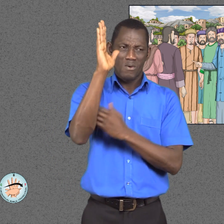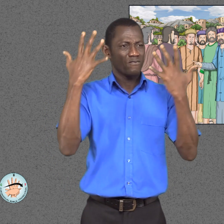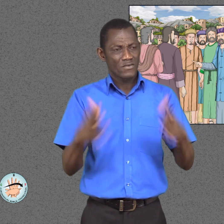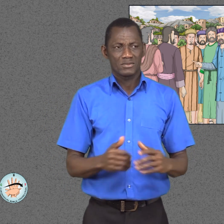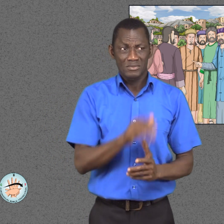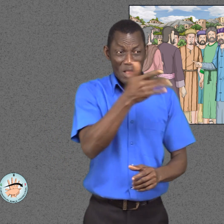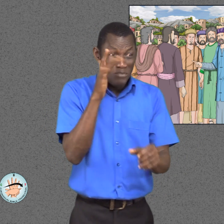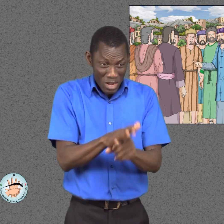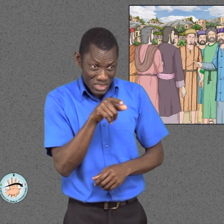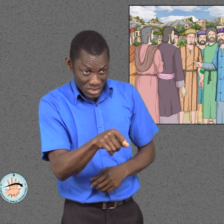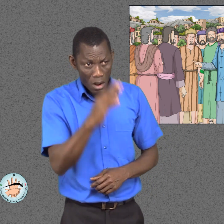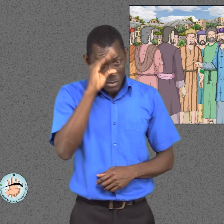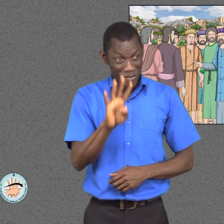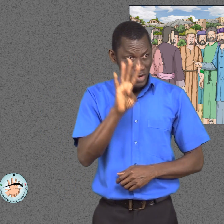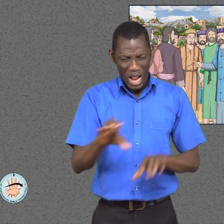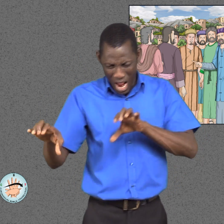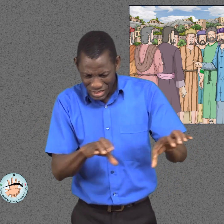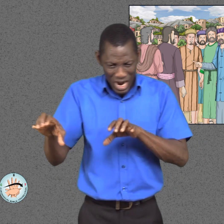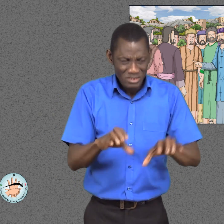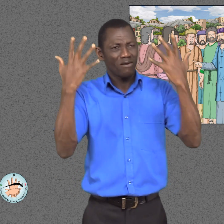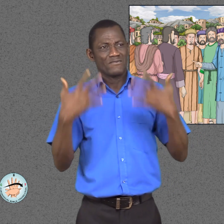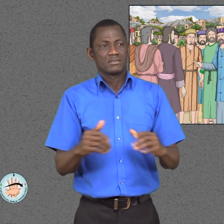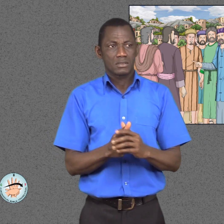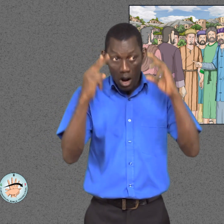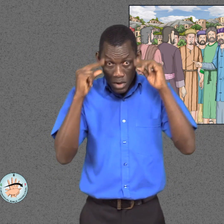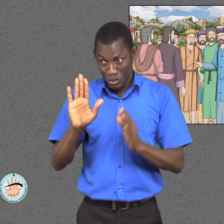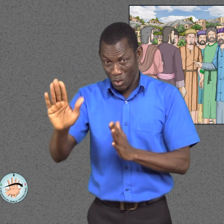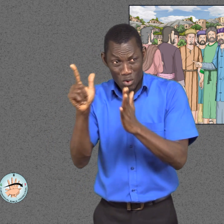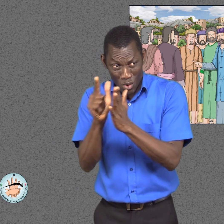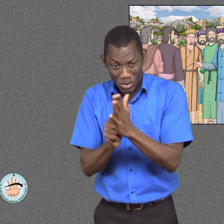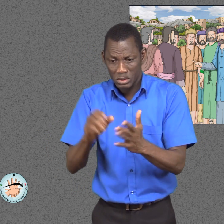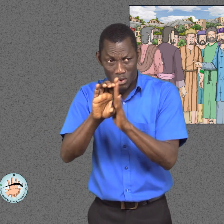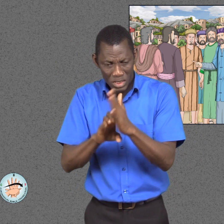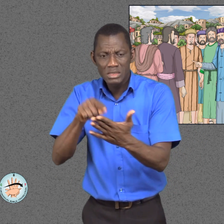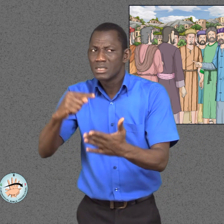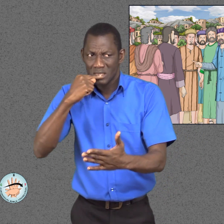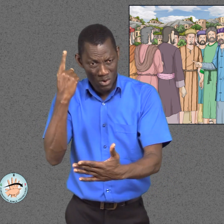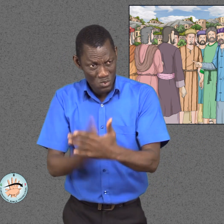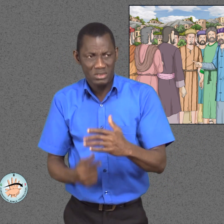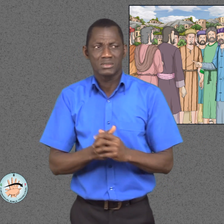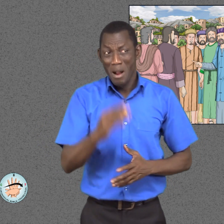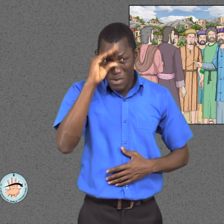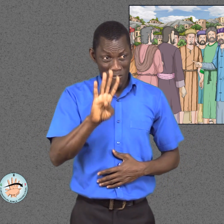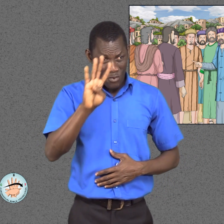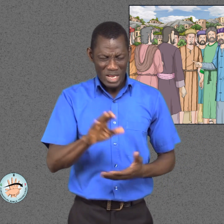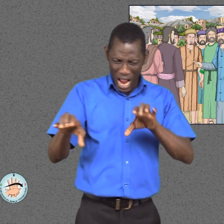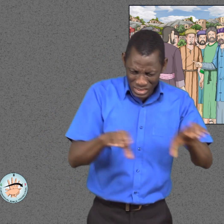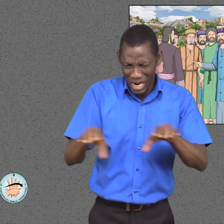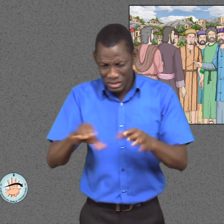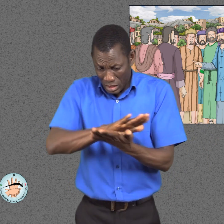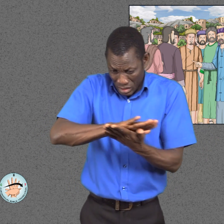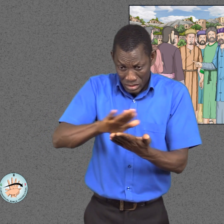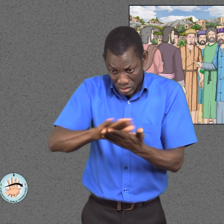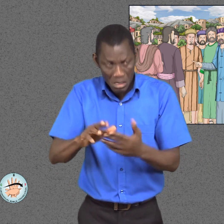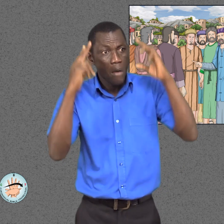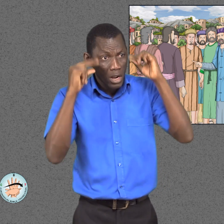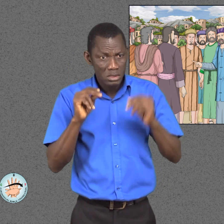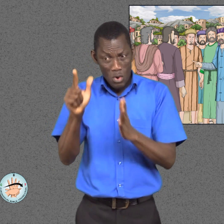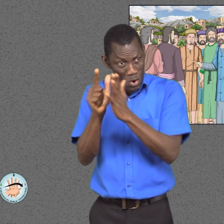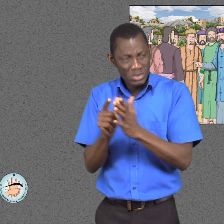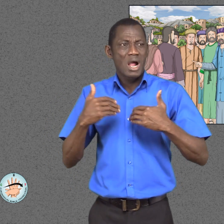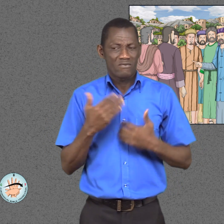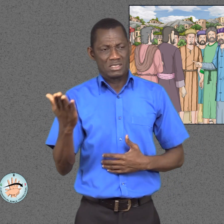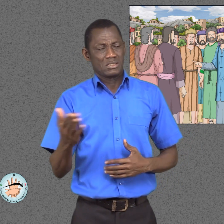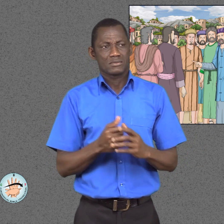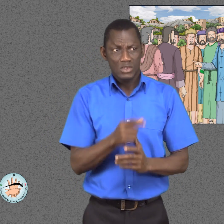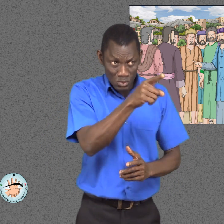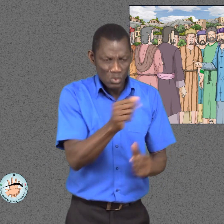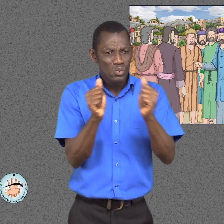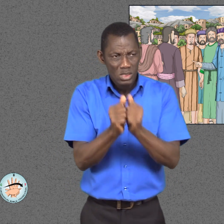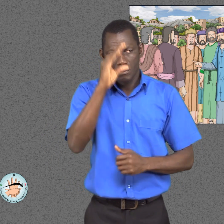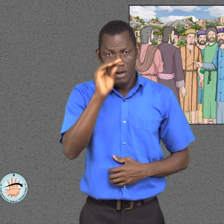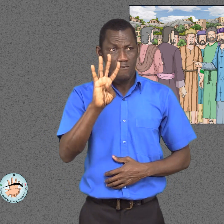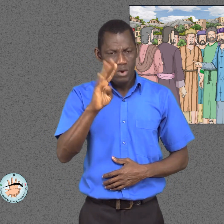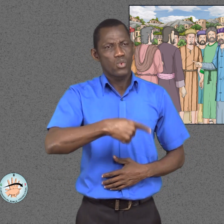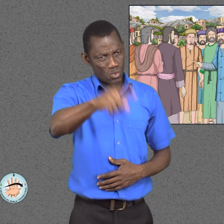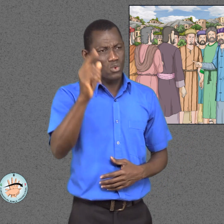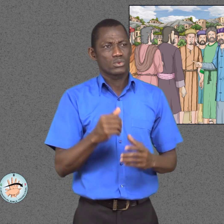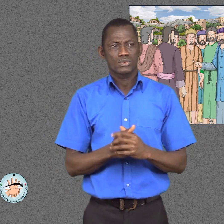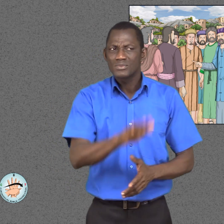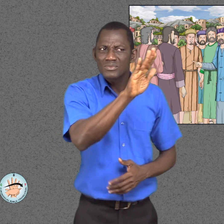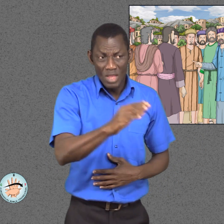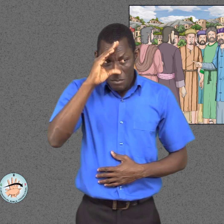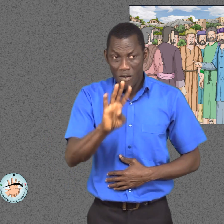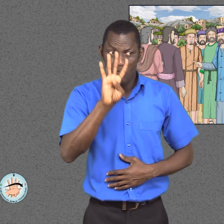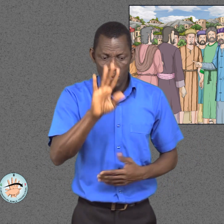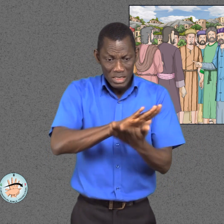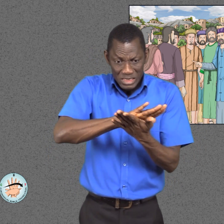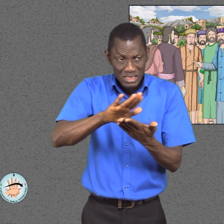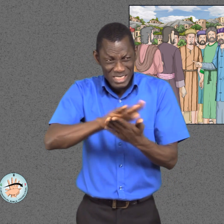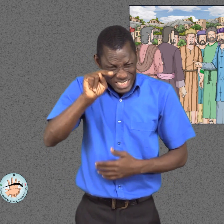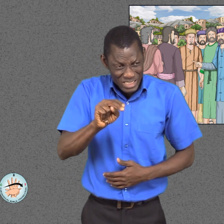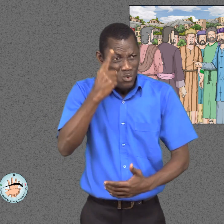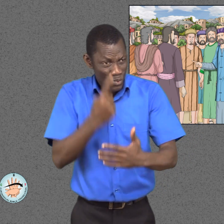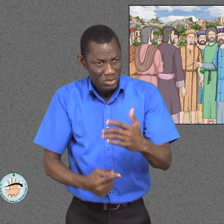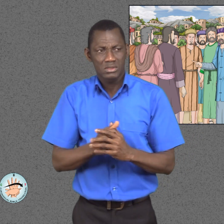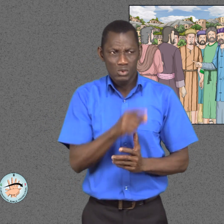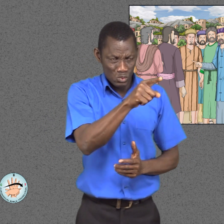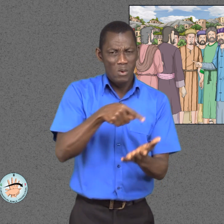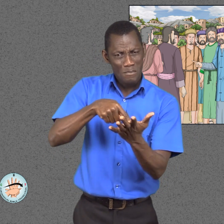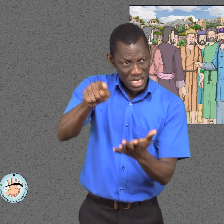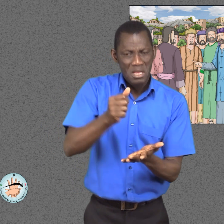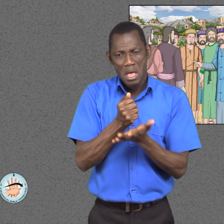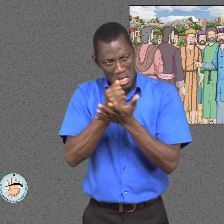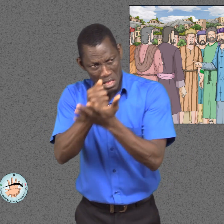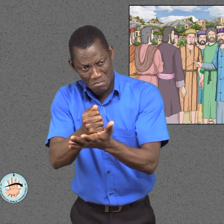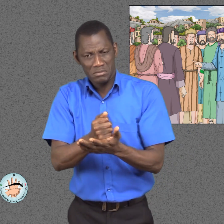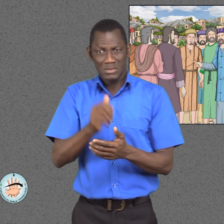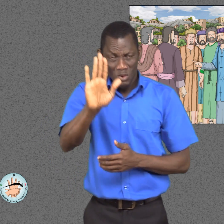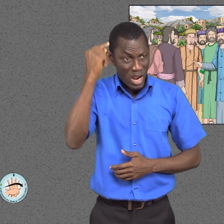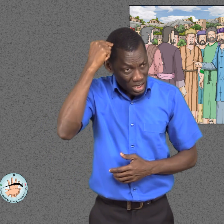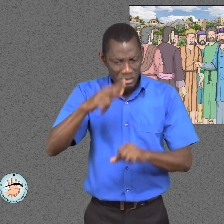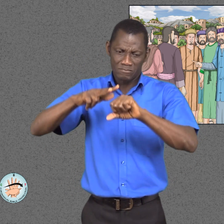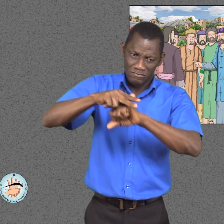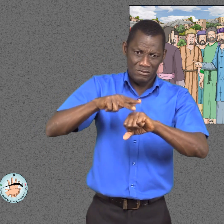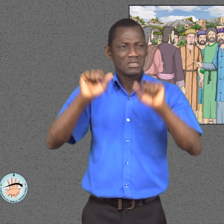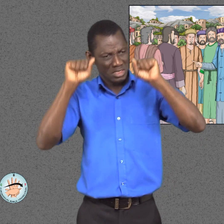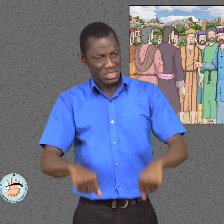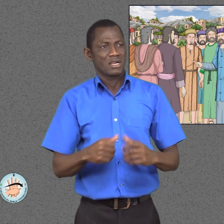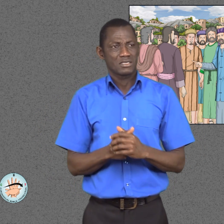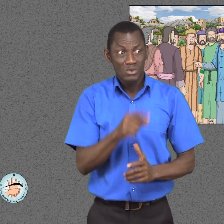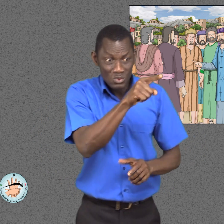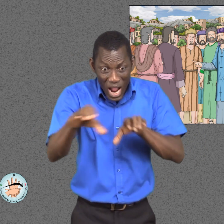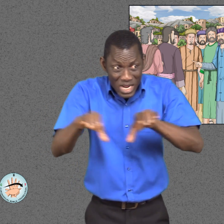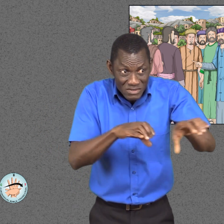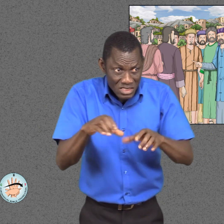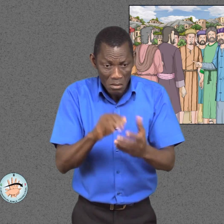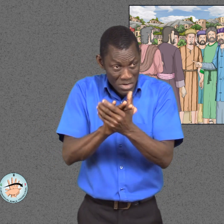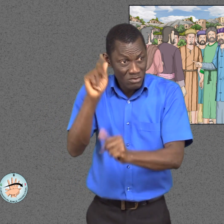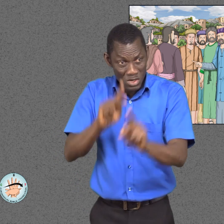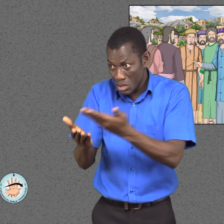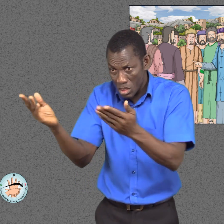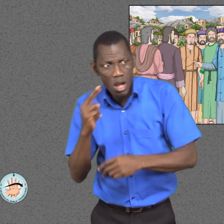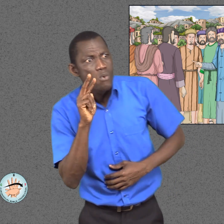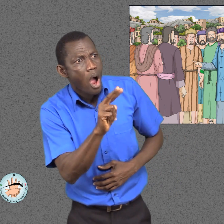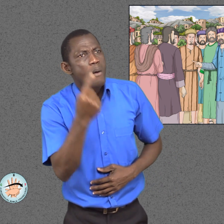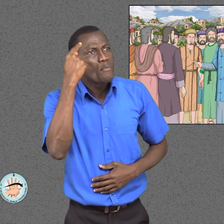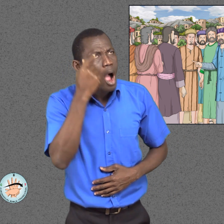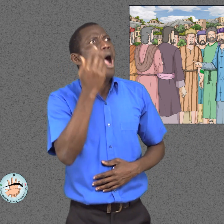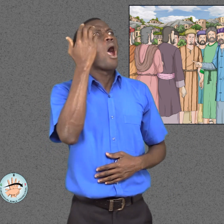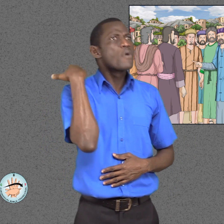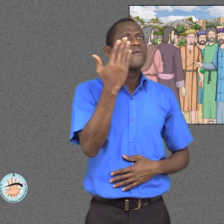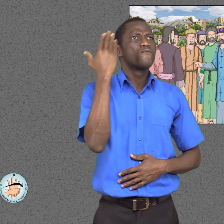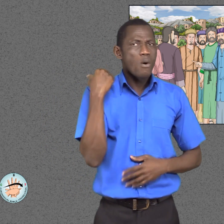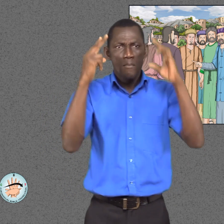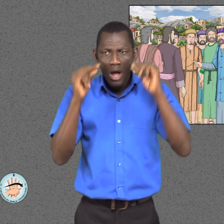Take these men, purify yourself along with them, and pay their expenses so they can have their heads shaved.